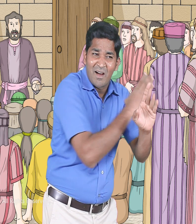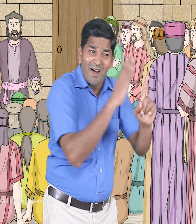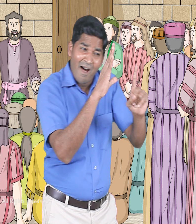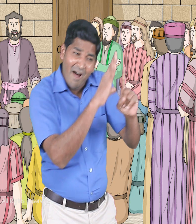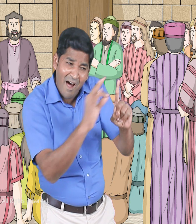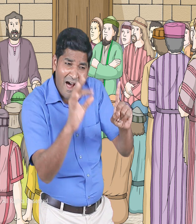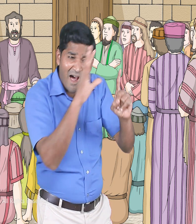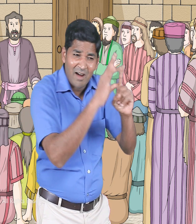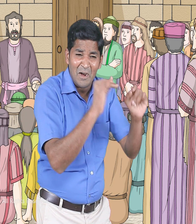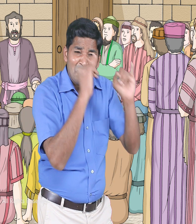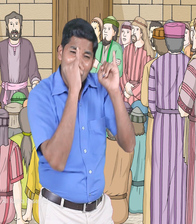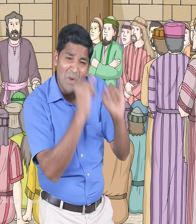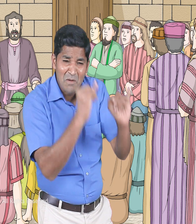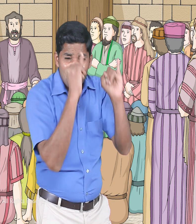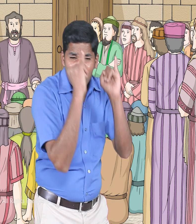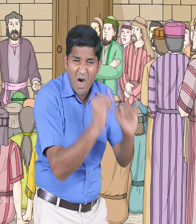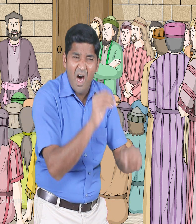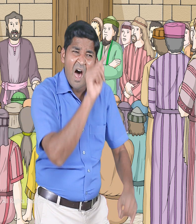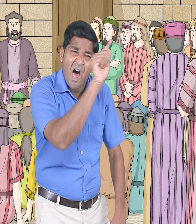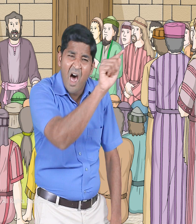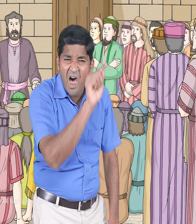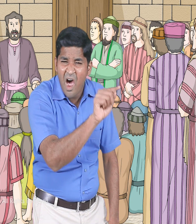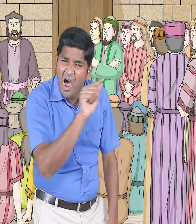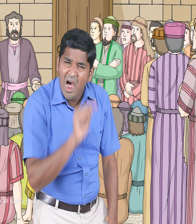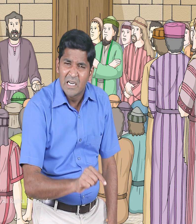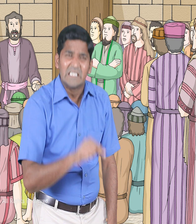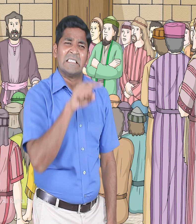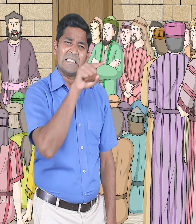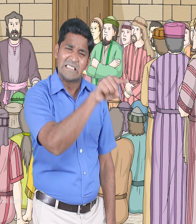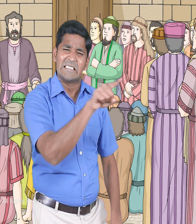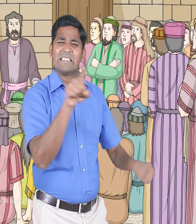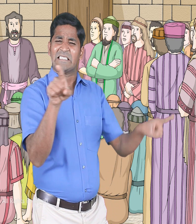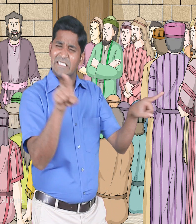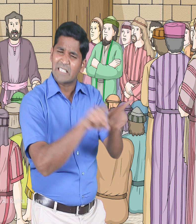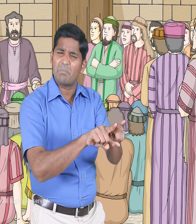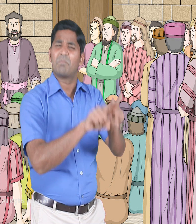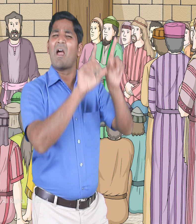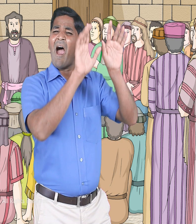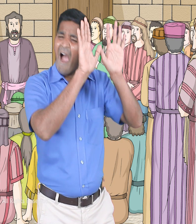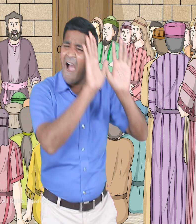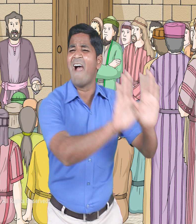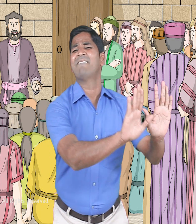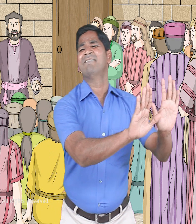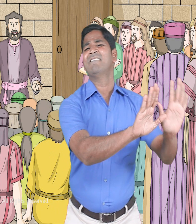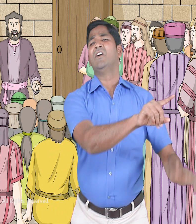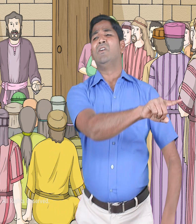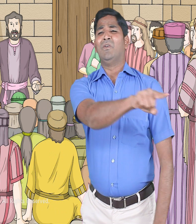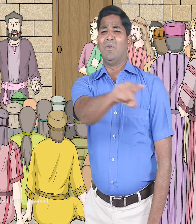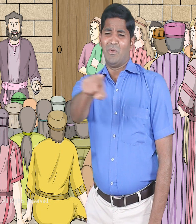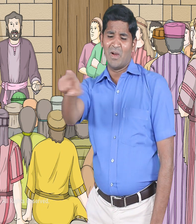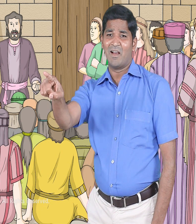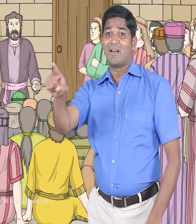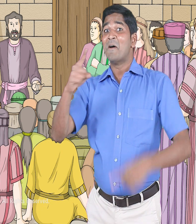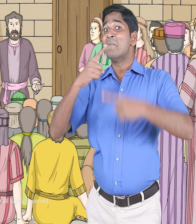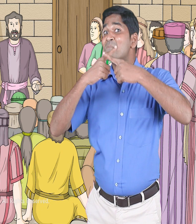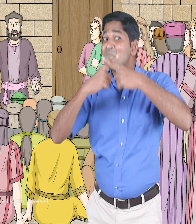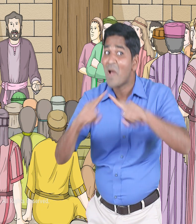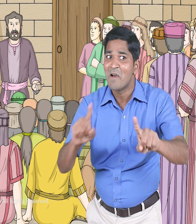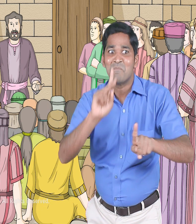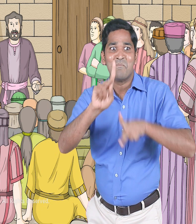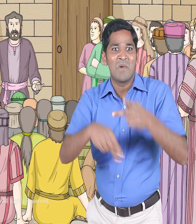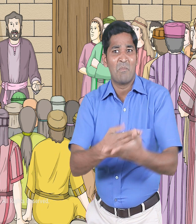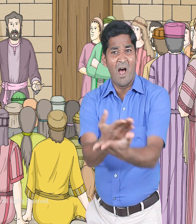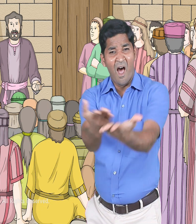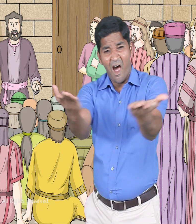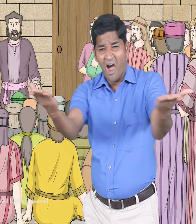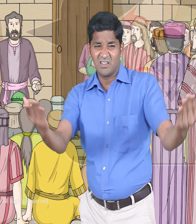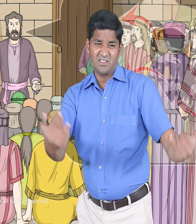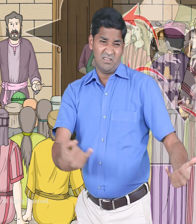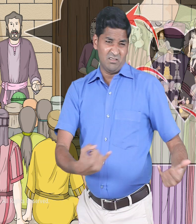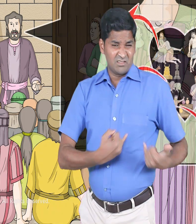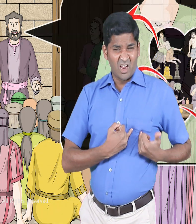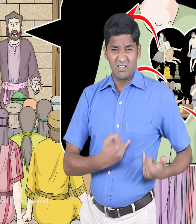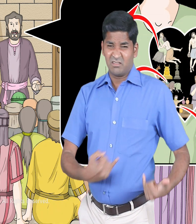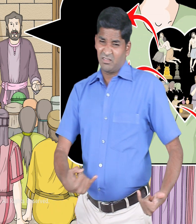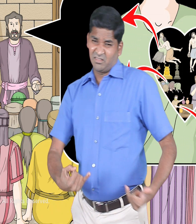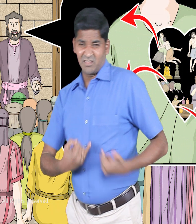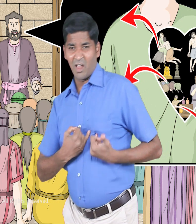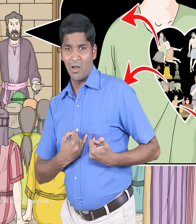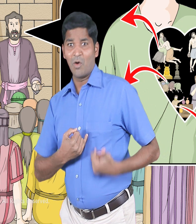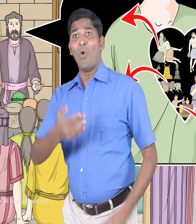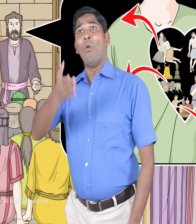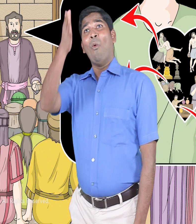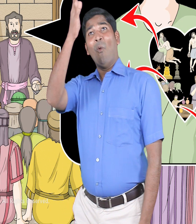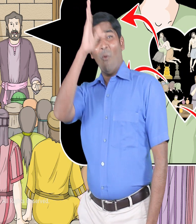And that is what some of you were.